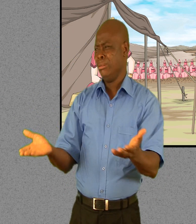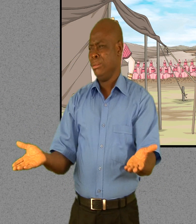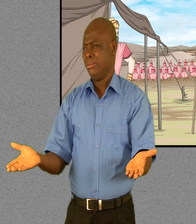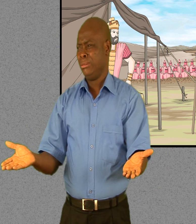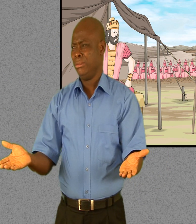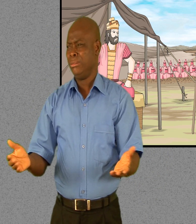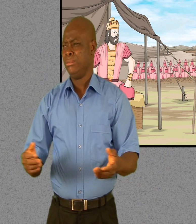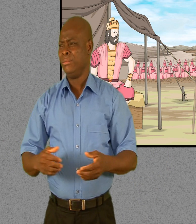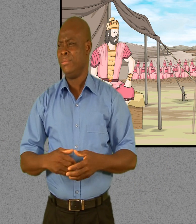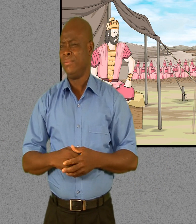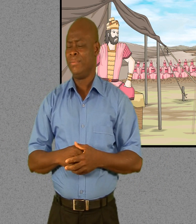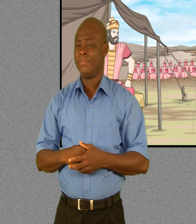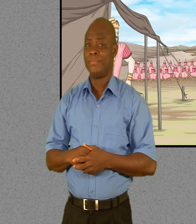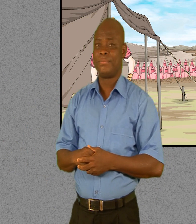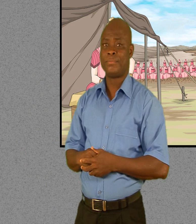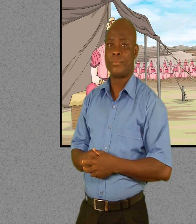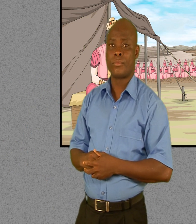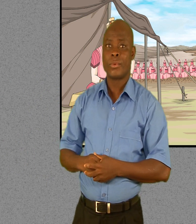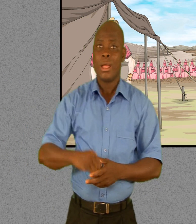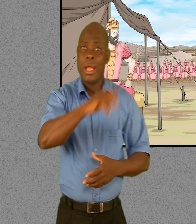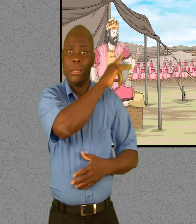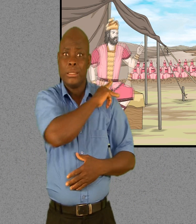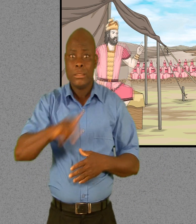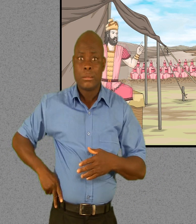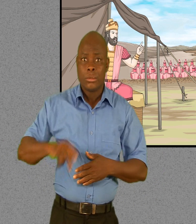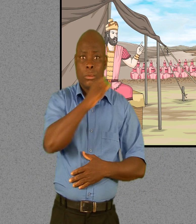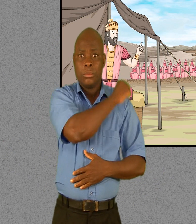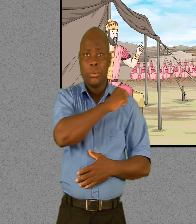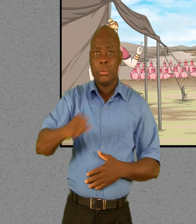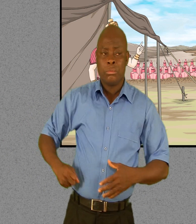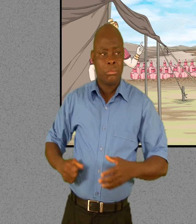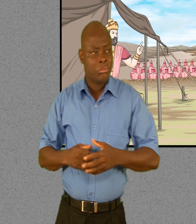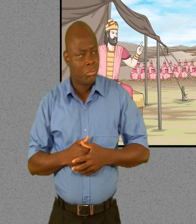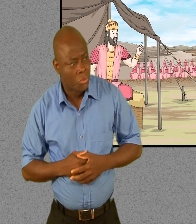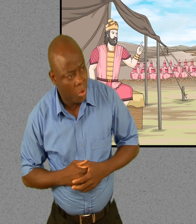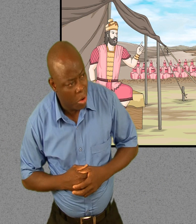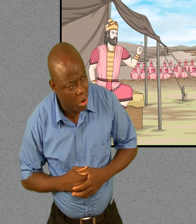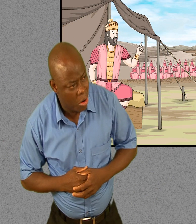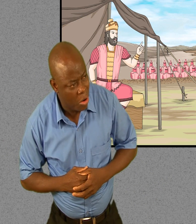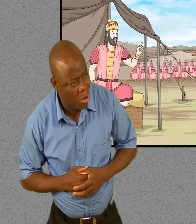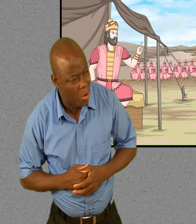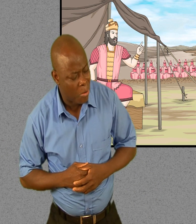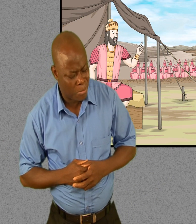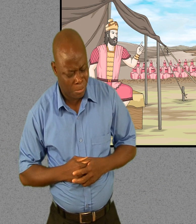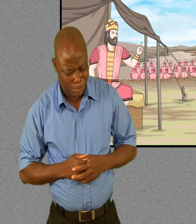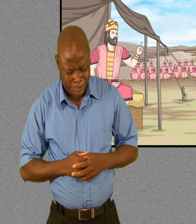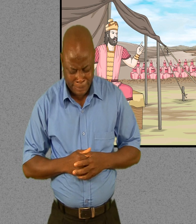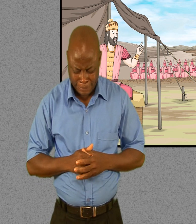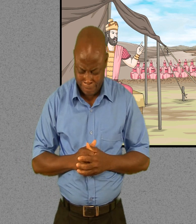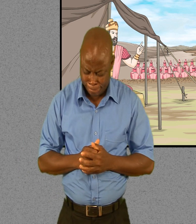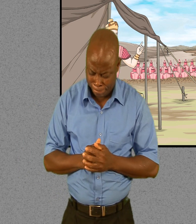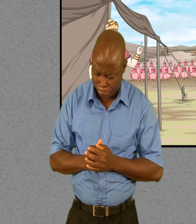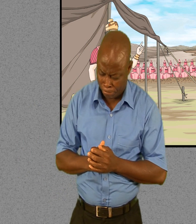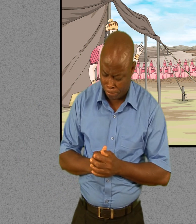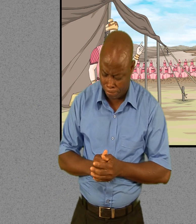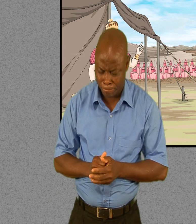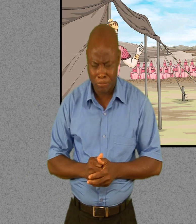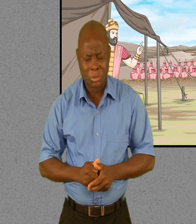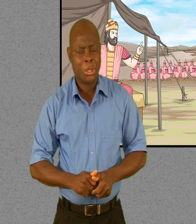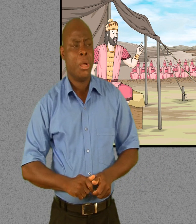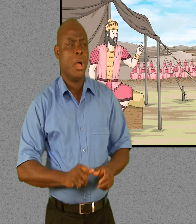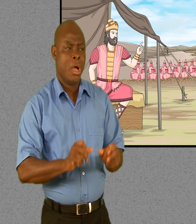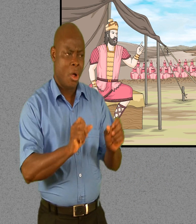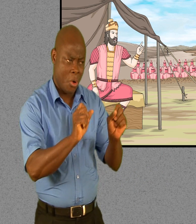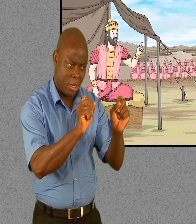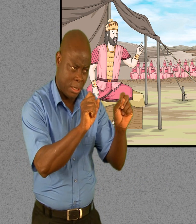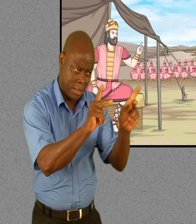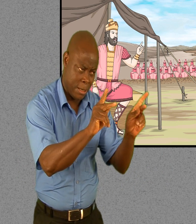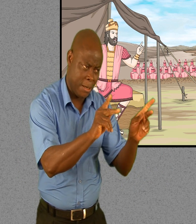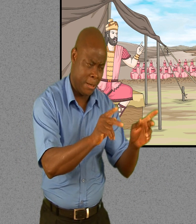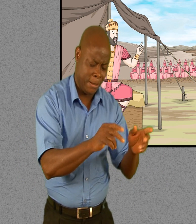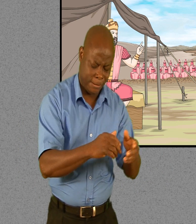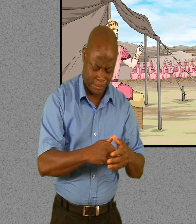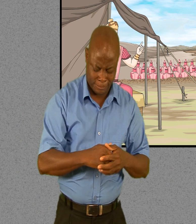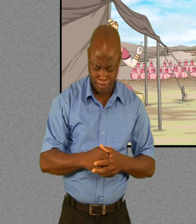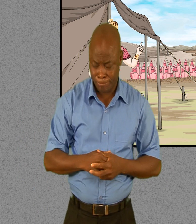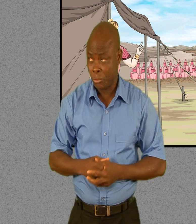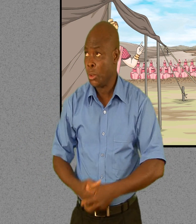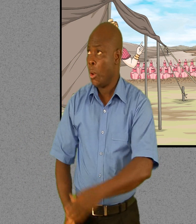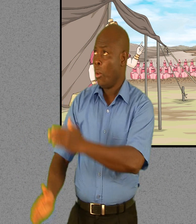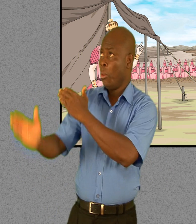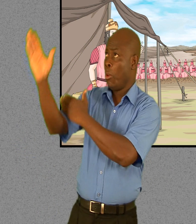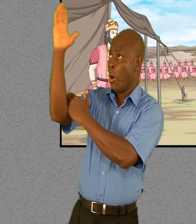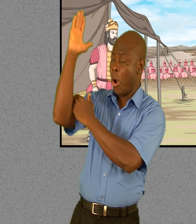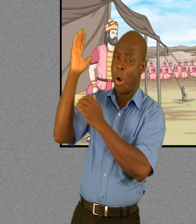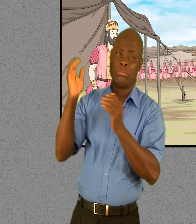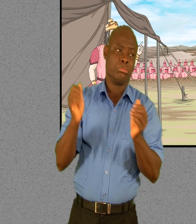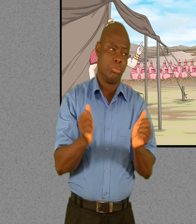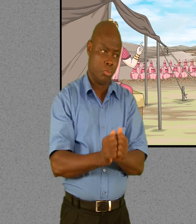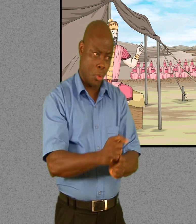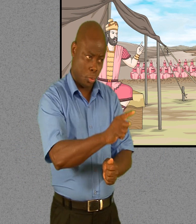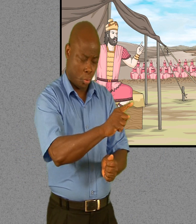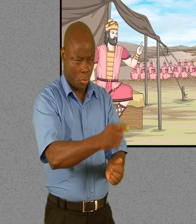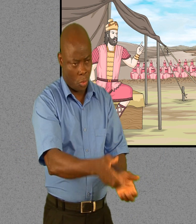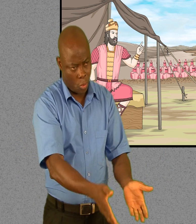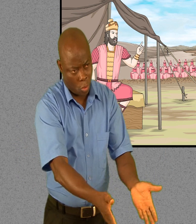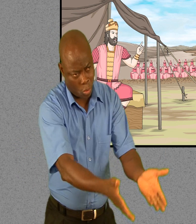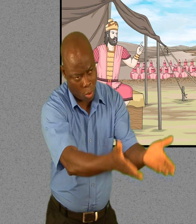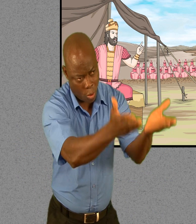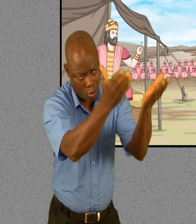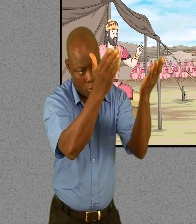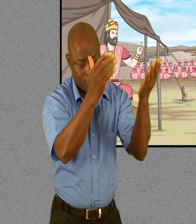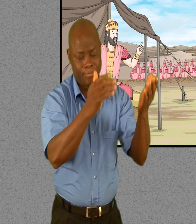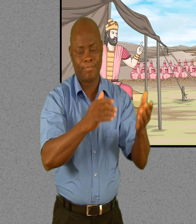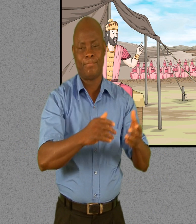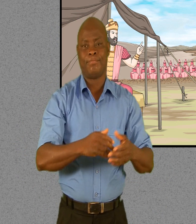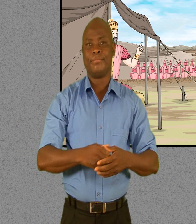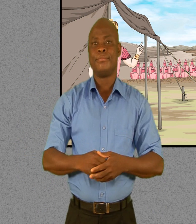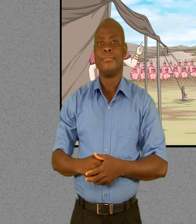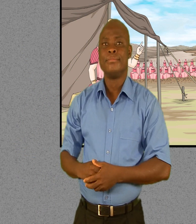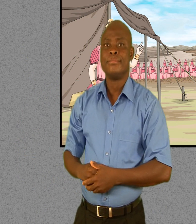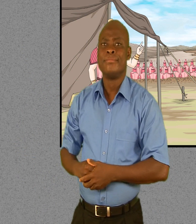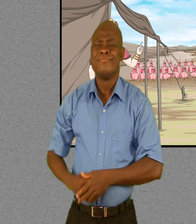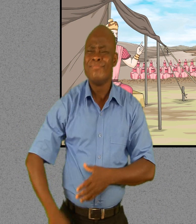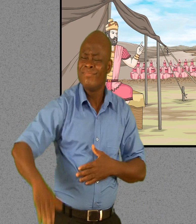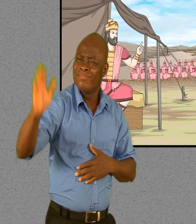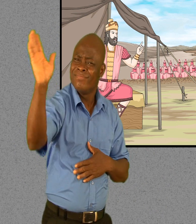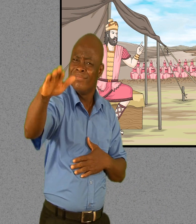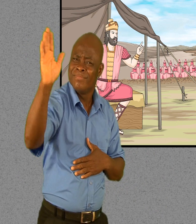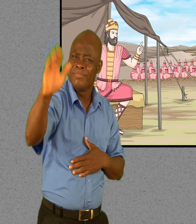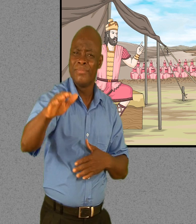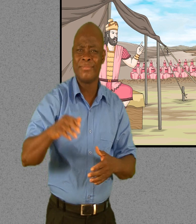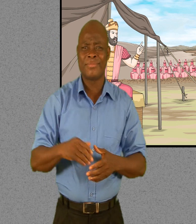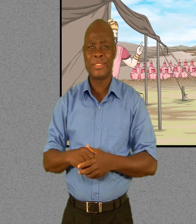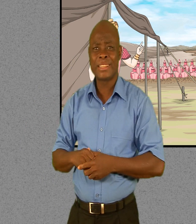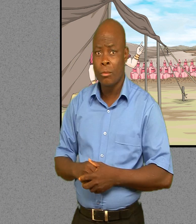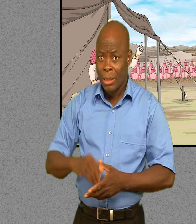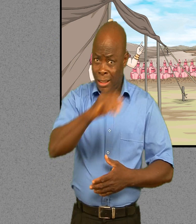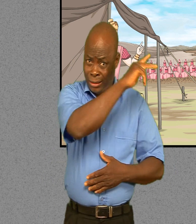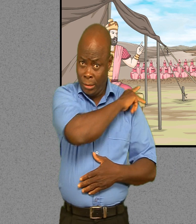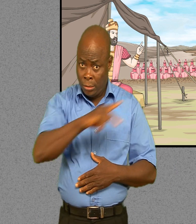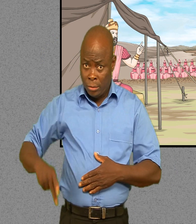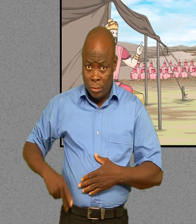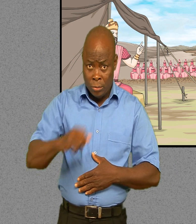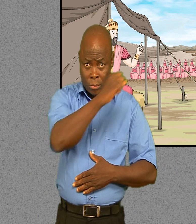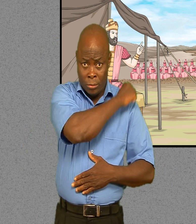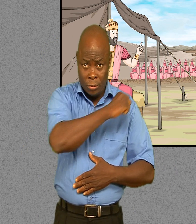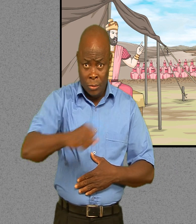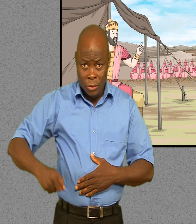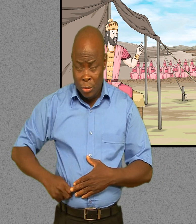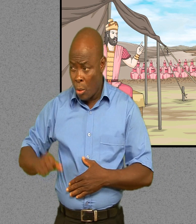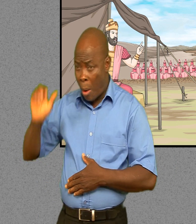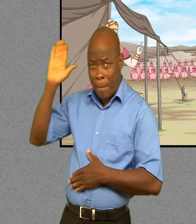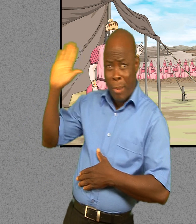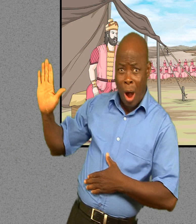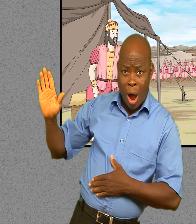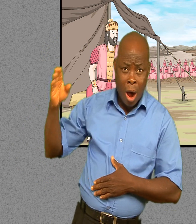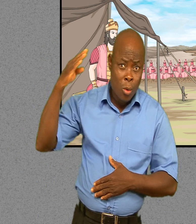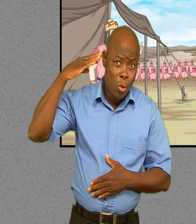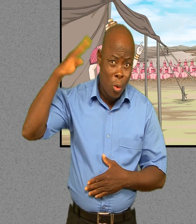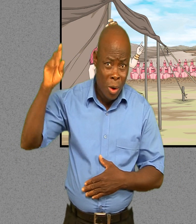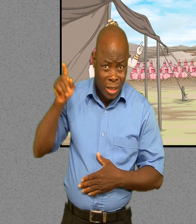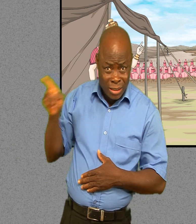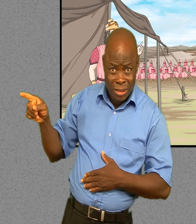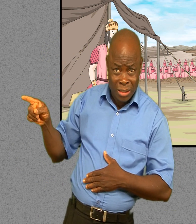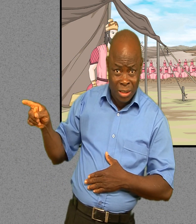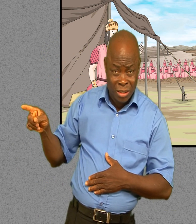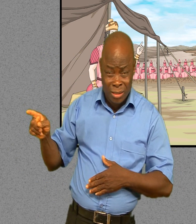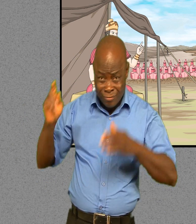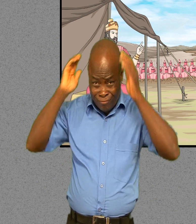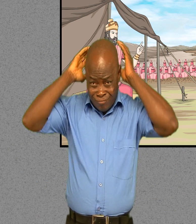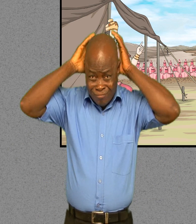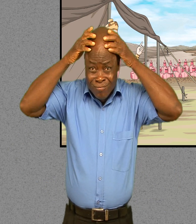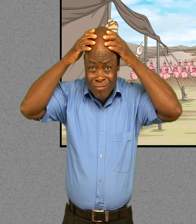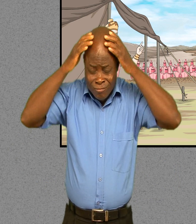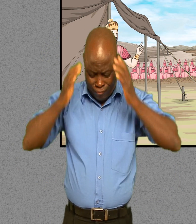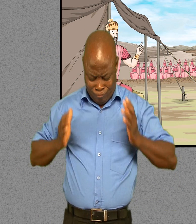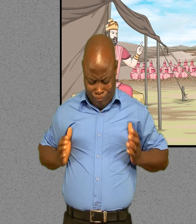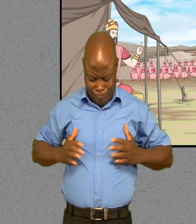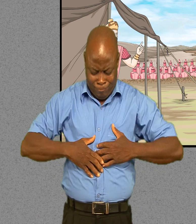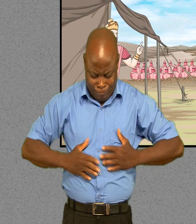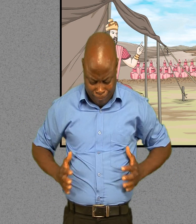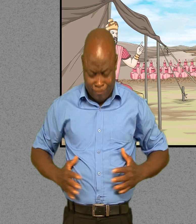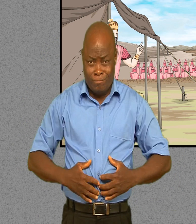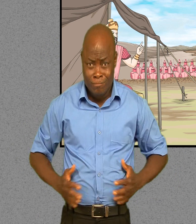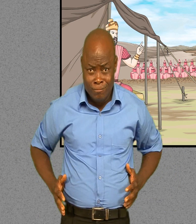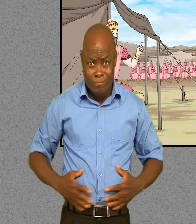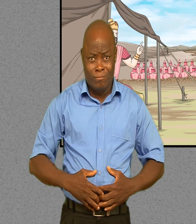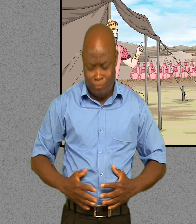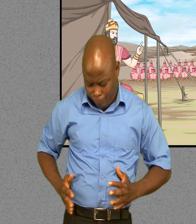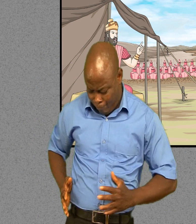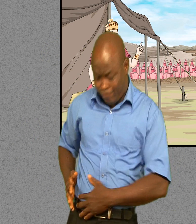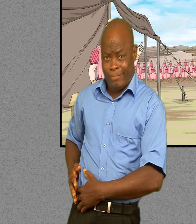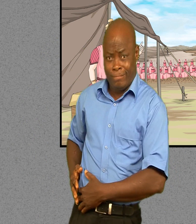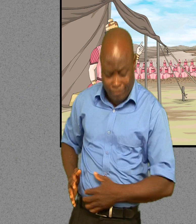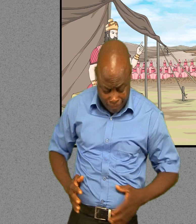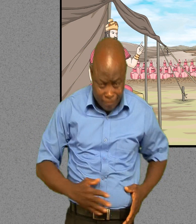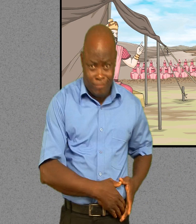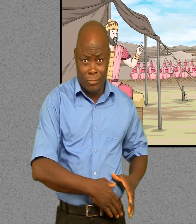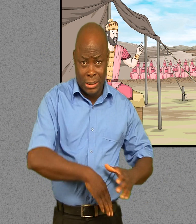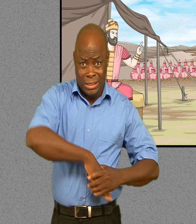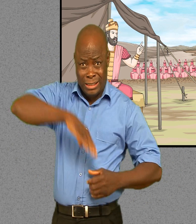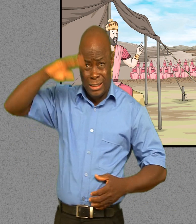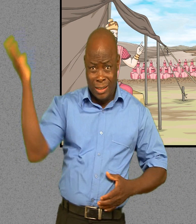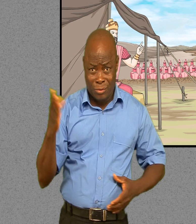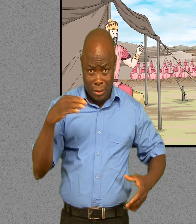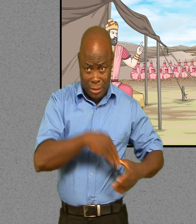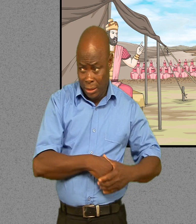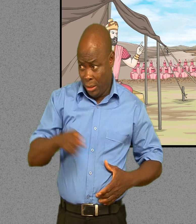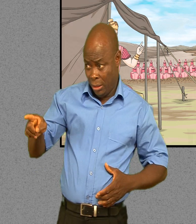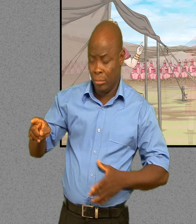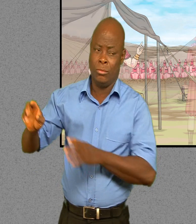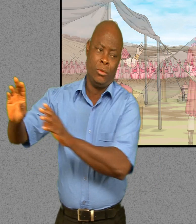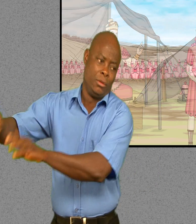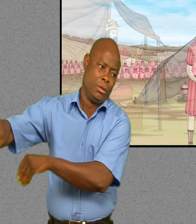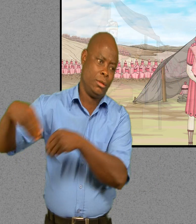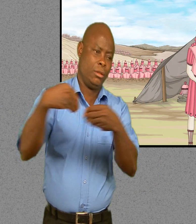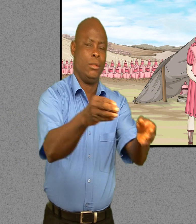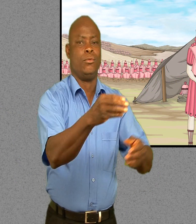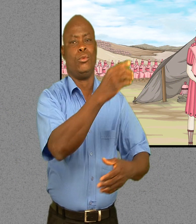“Go,” said Saul, “and may the LORD be with you.”